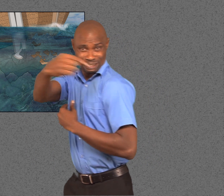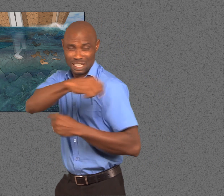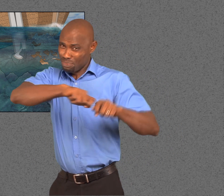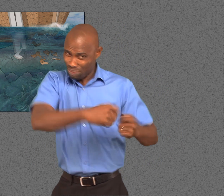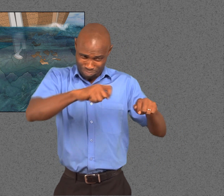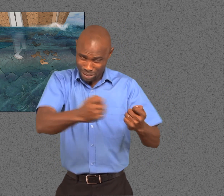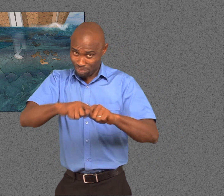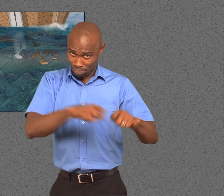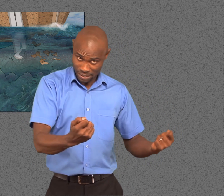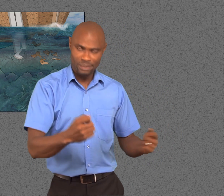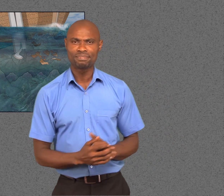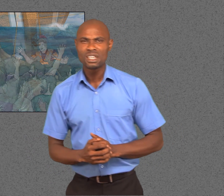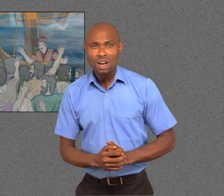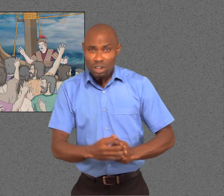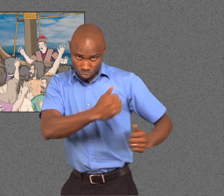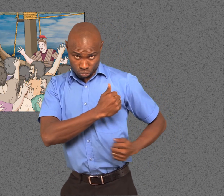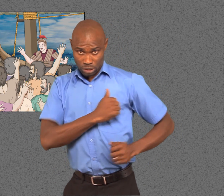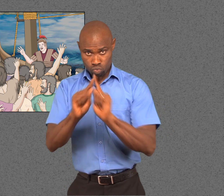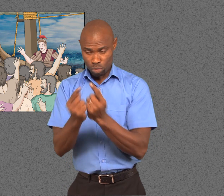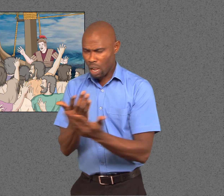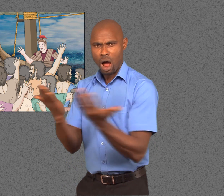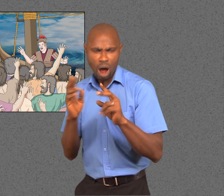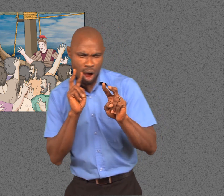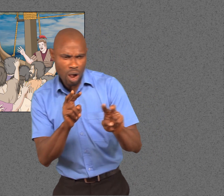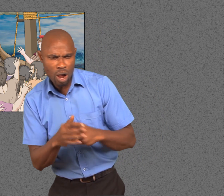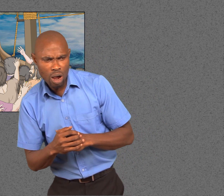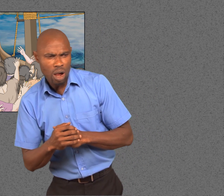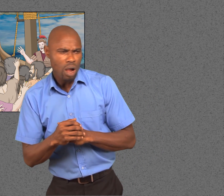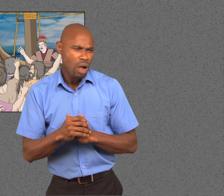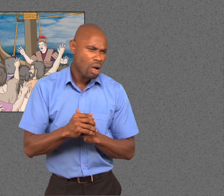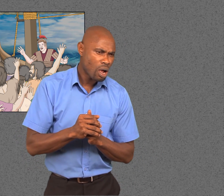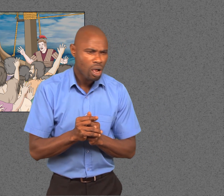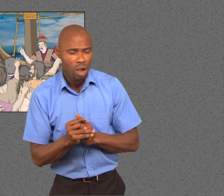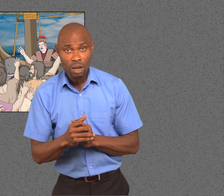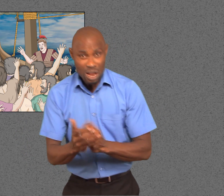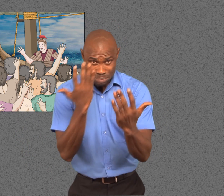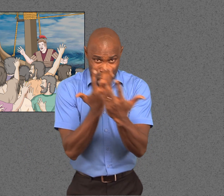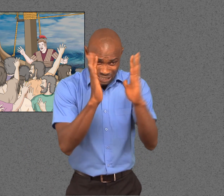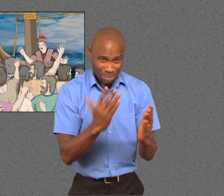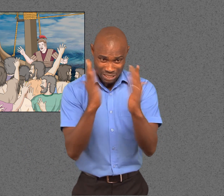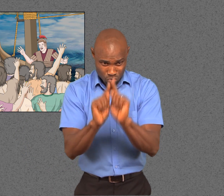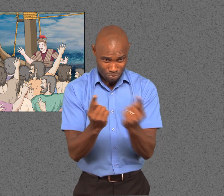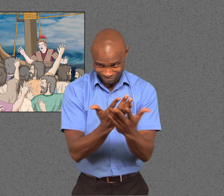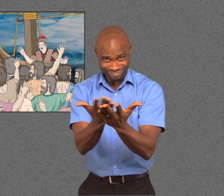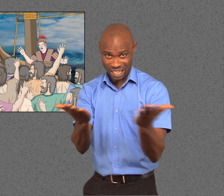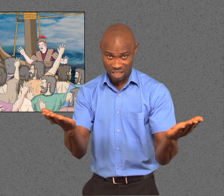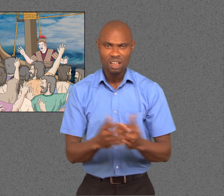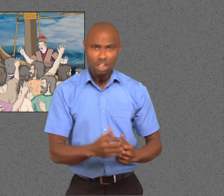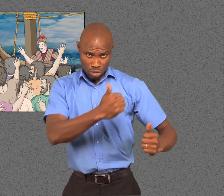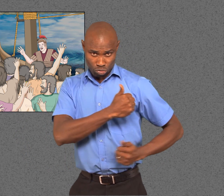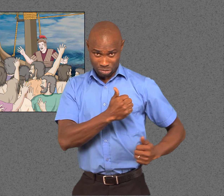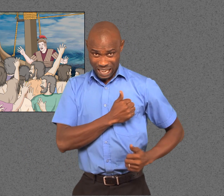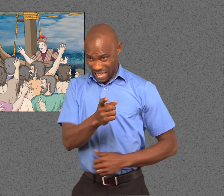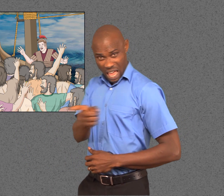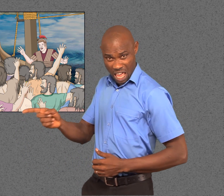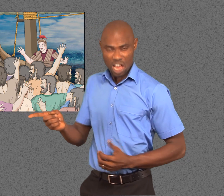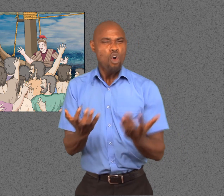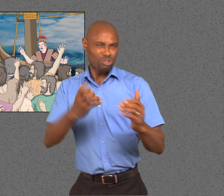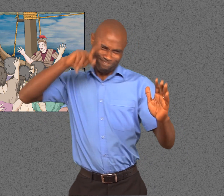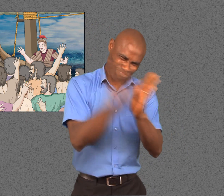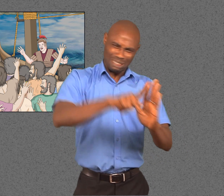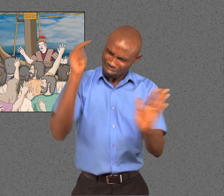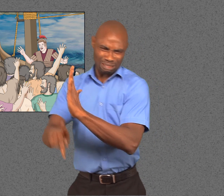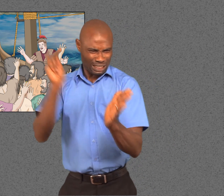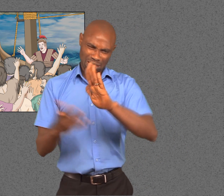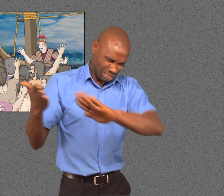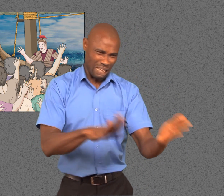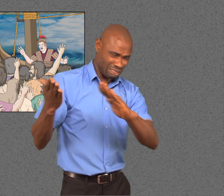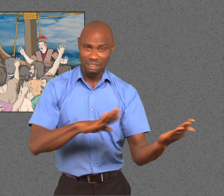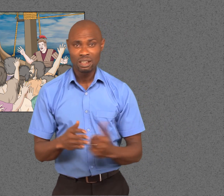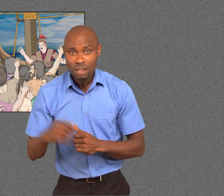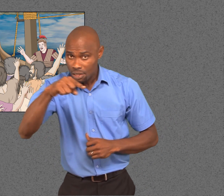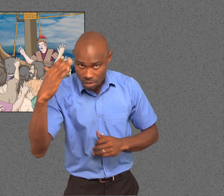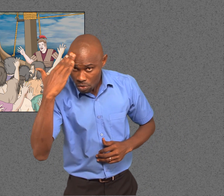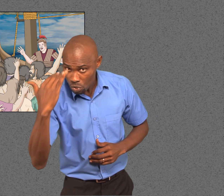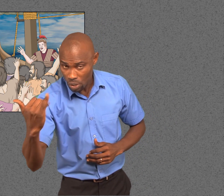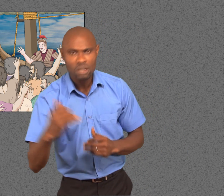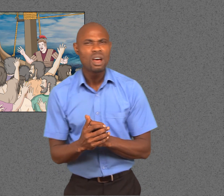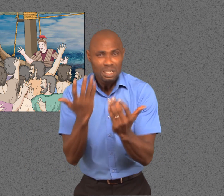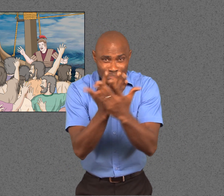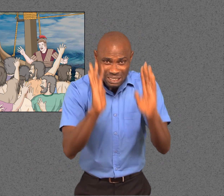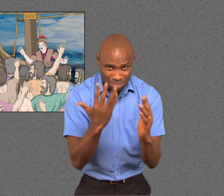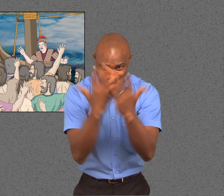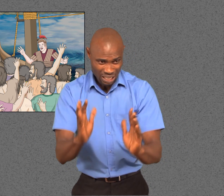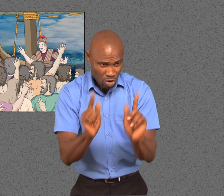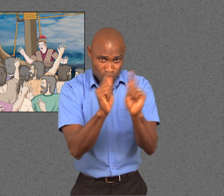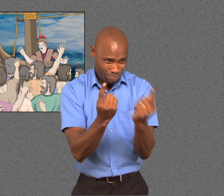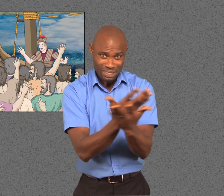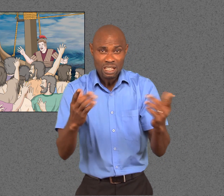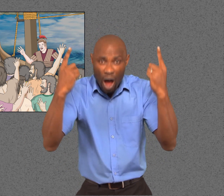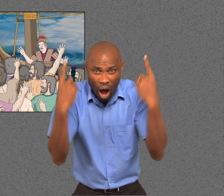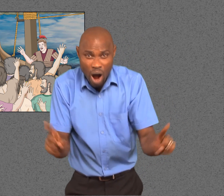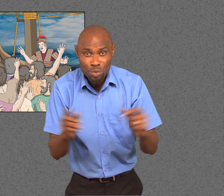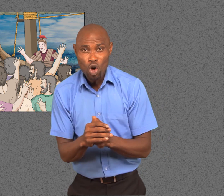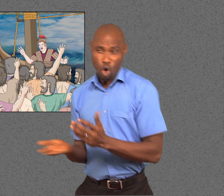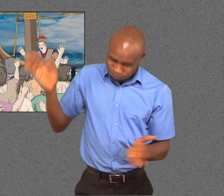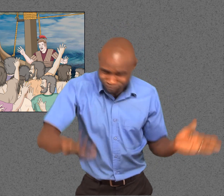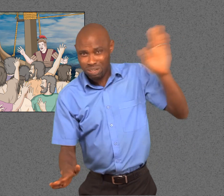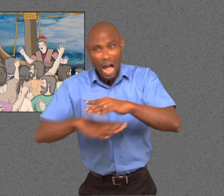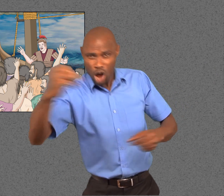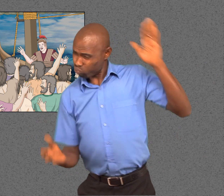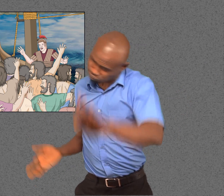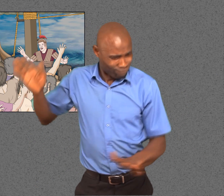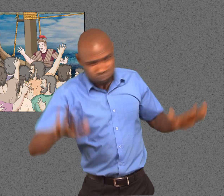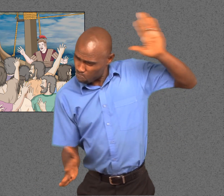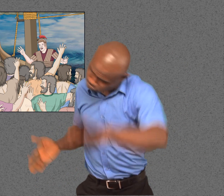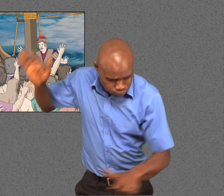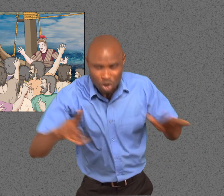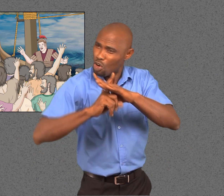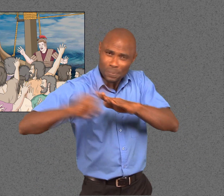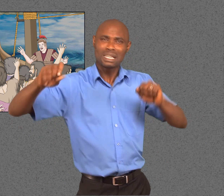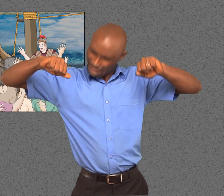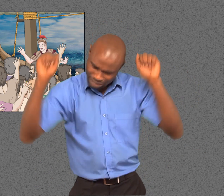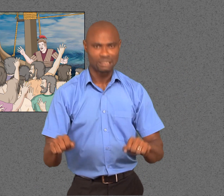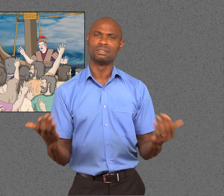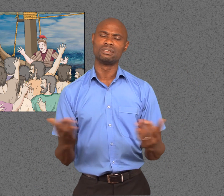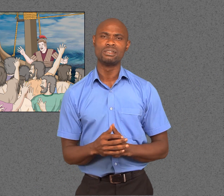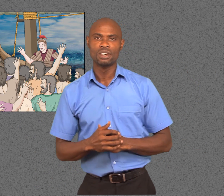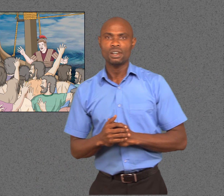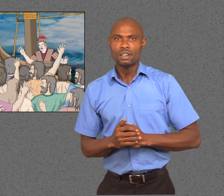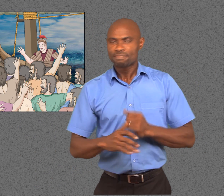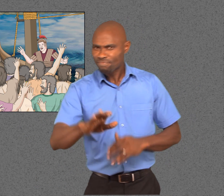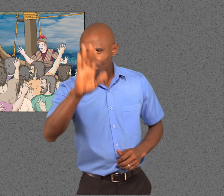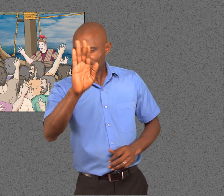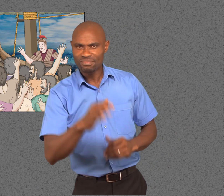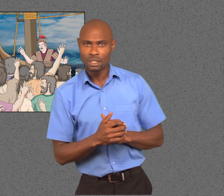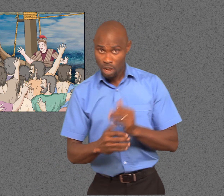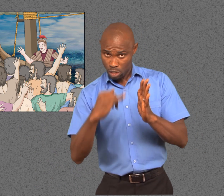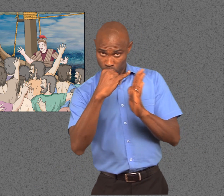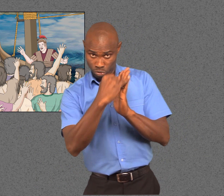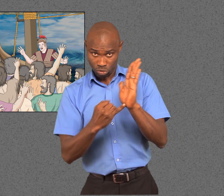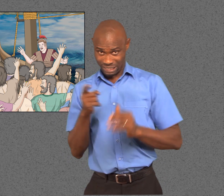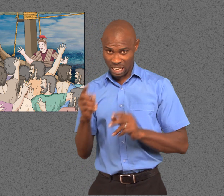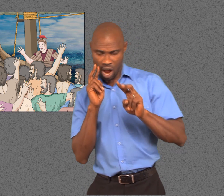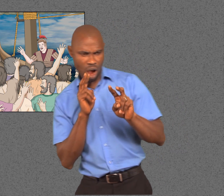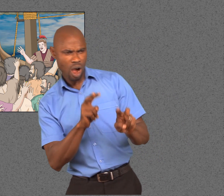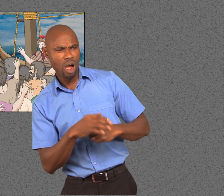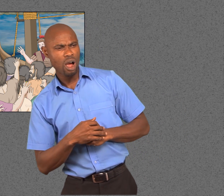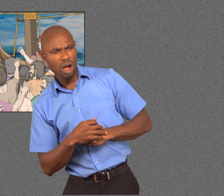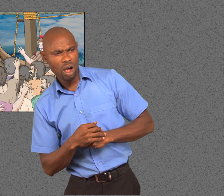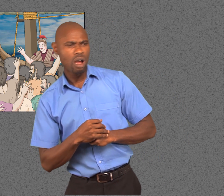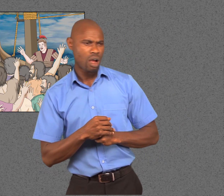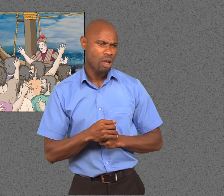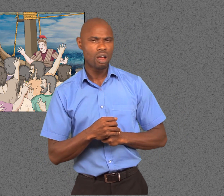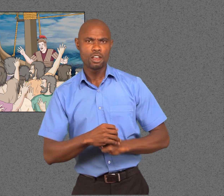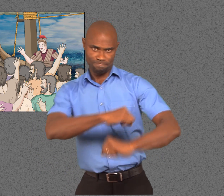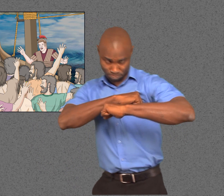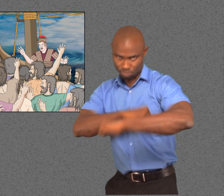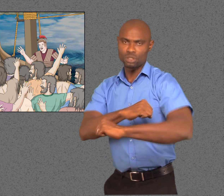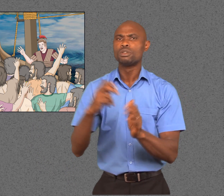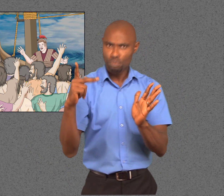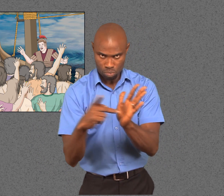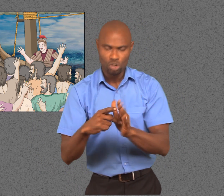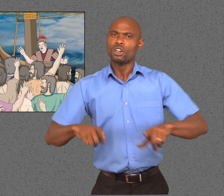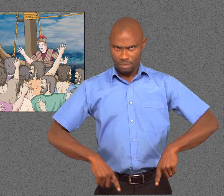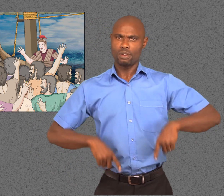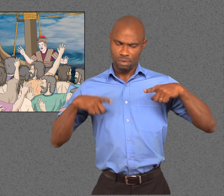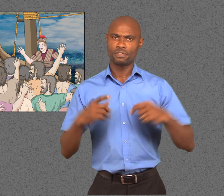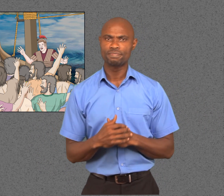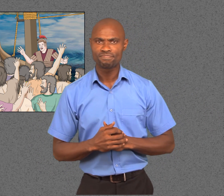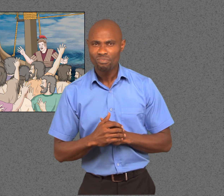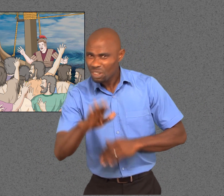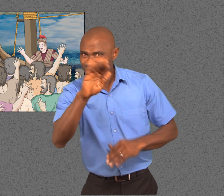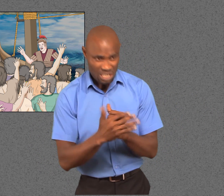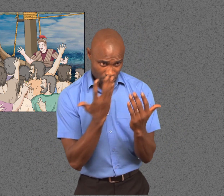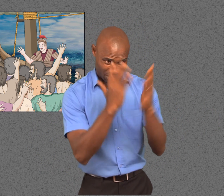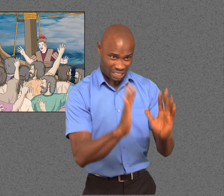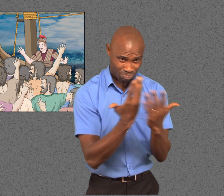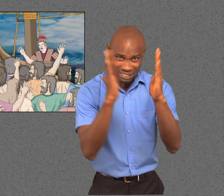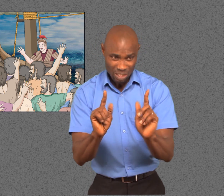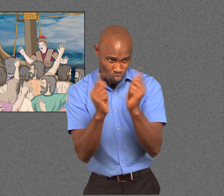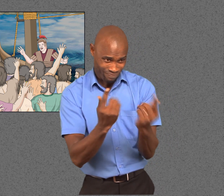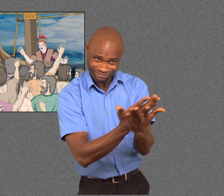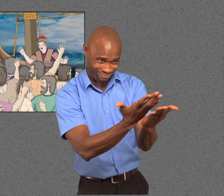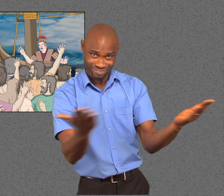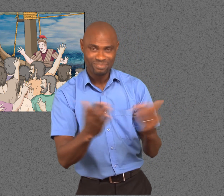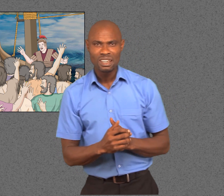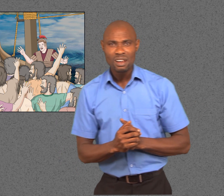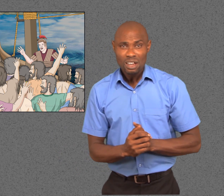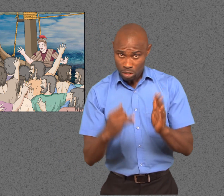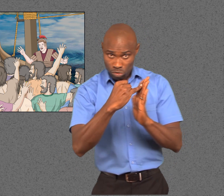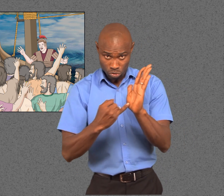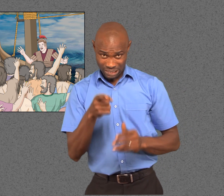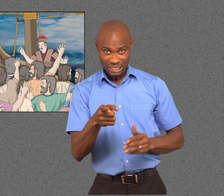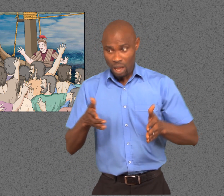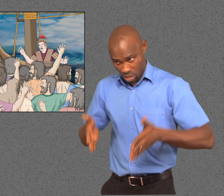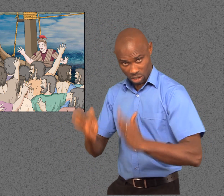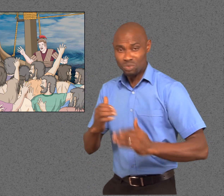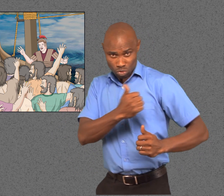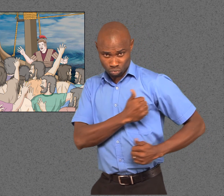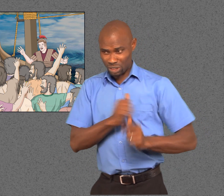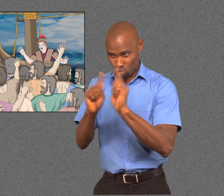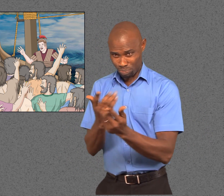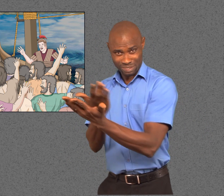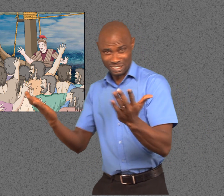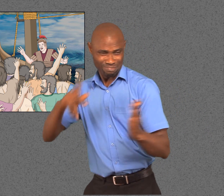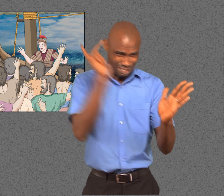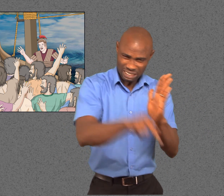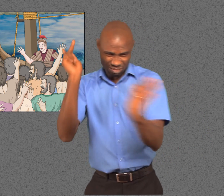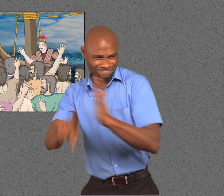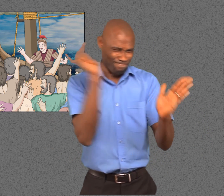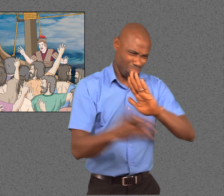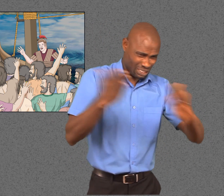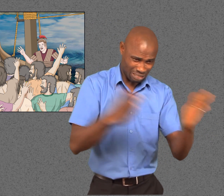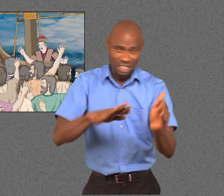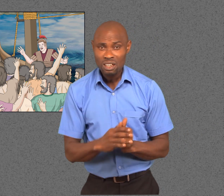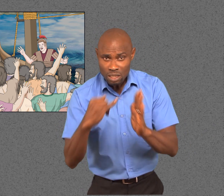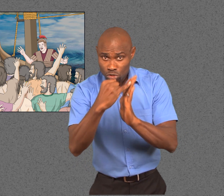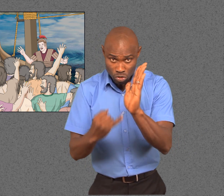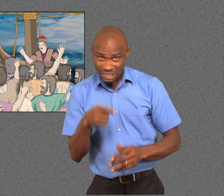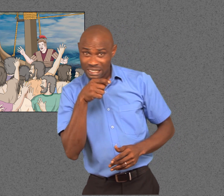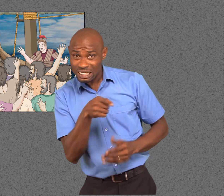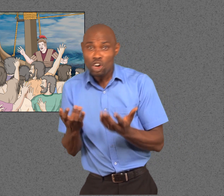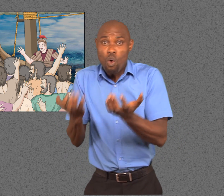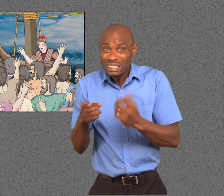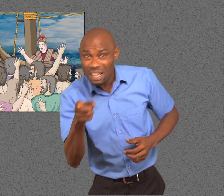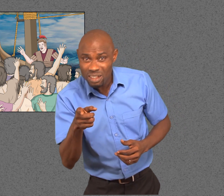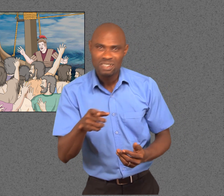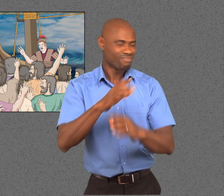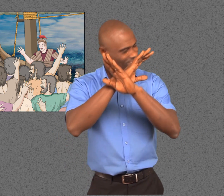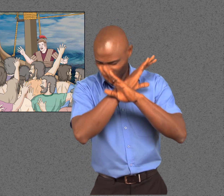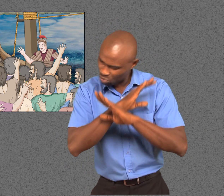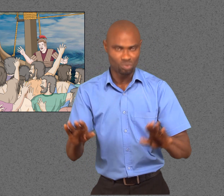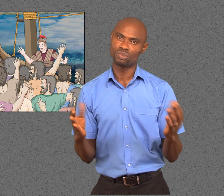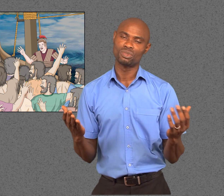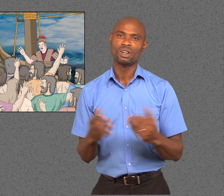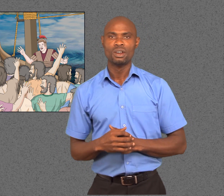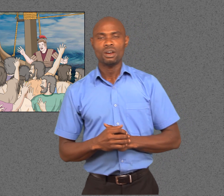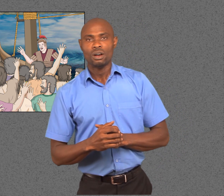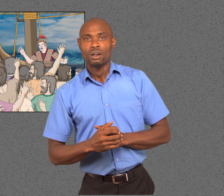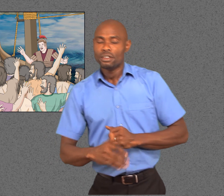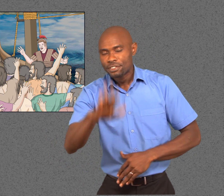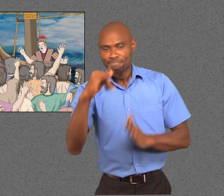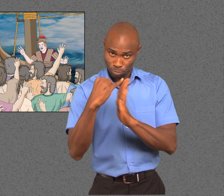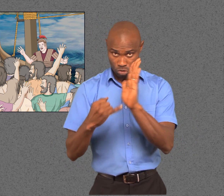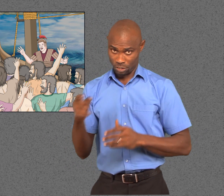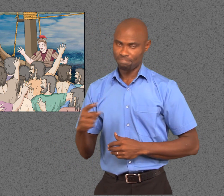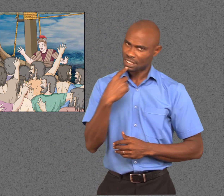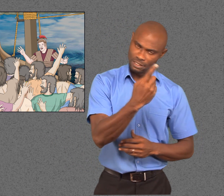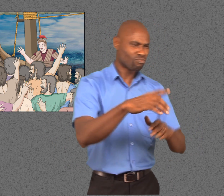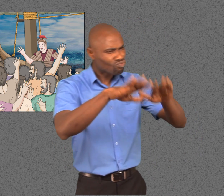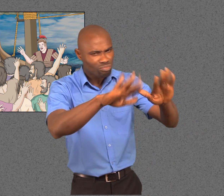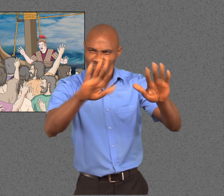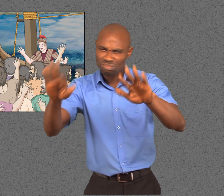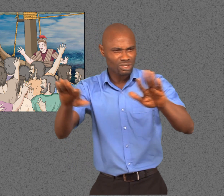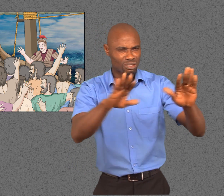The soldiers planned to kill the prisoners so none of them could swim to freedom.